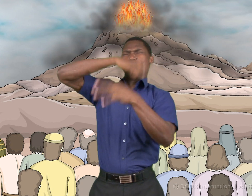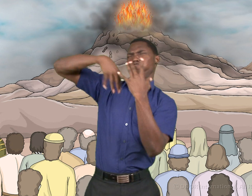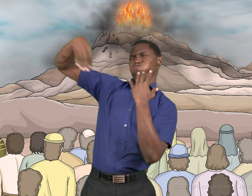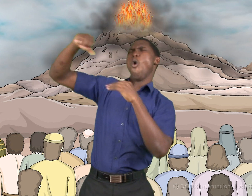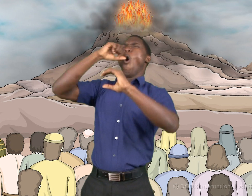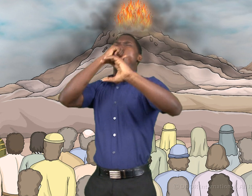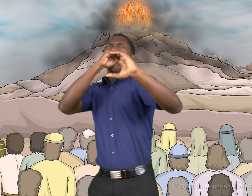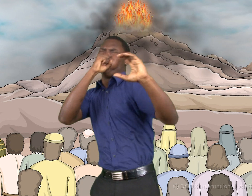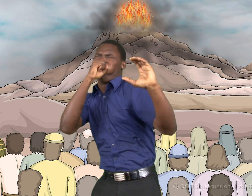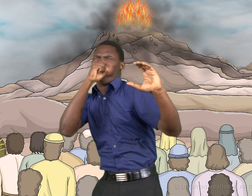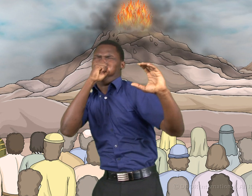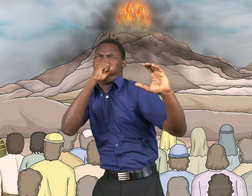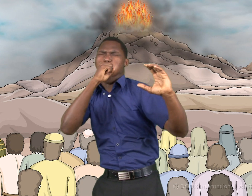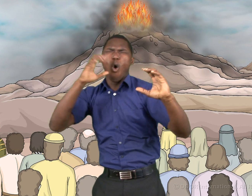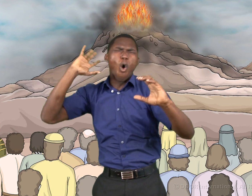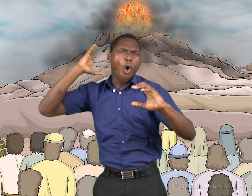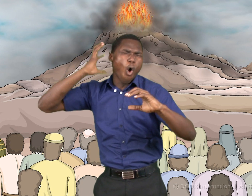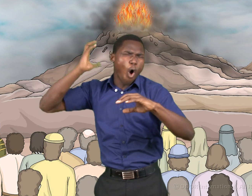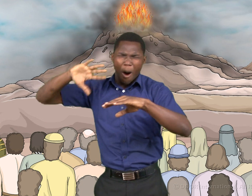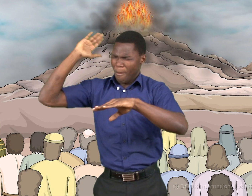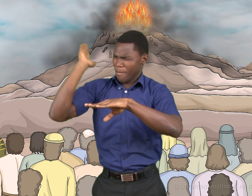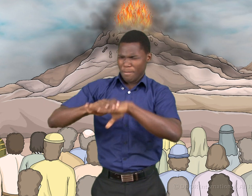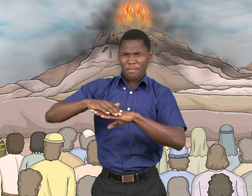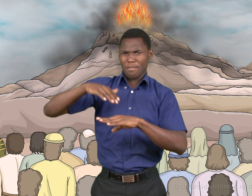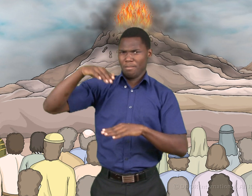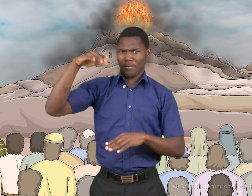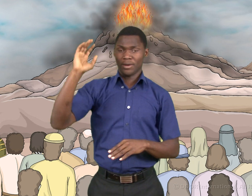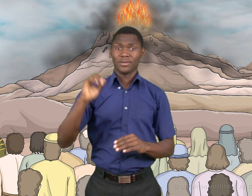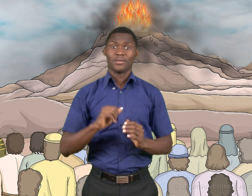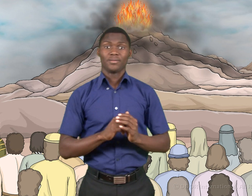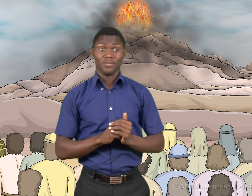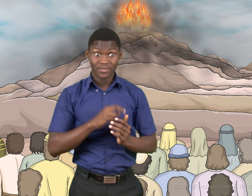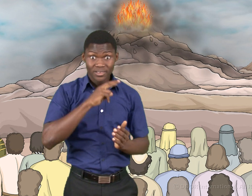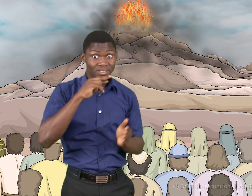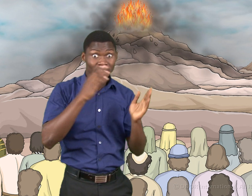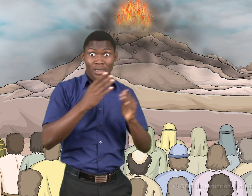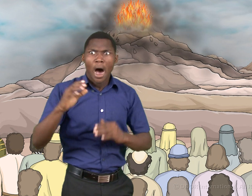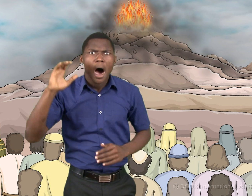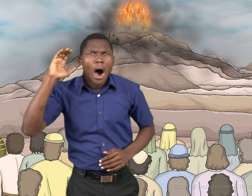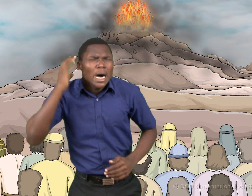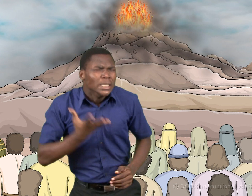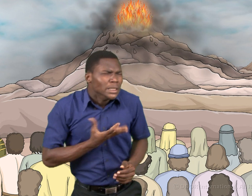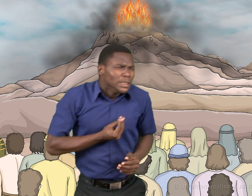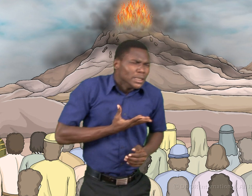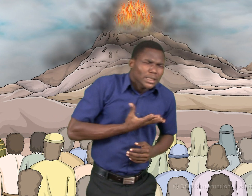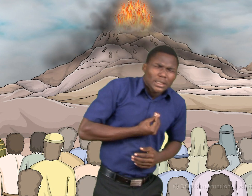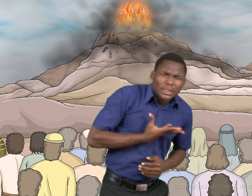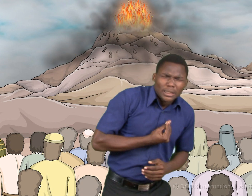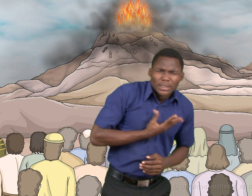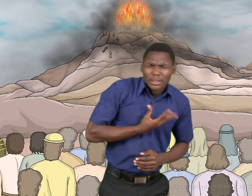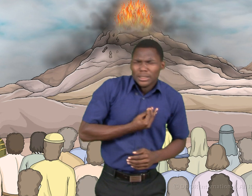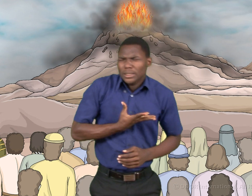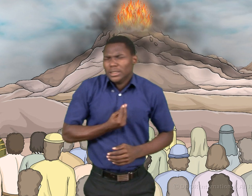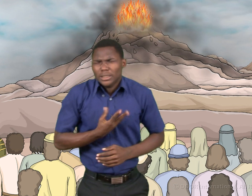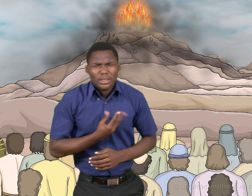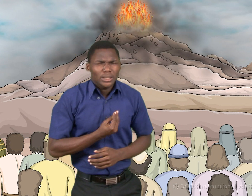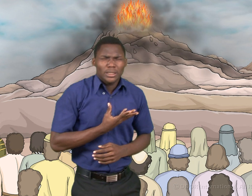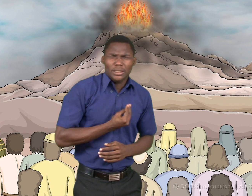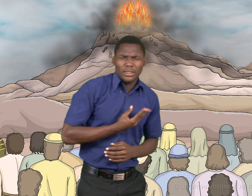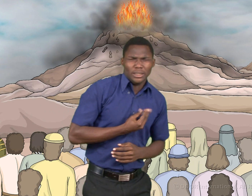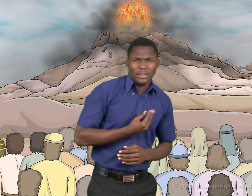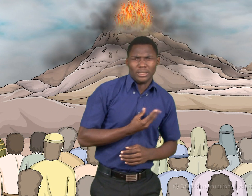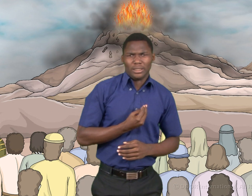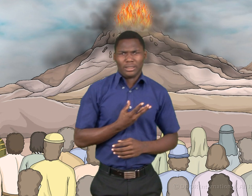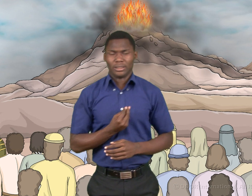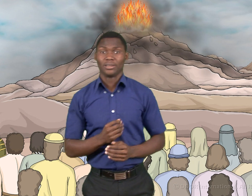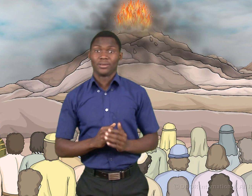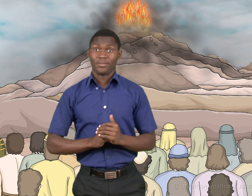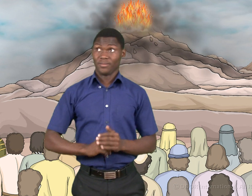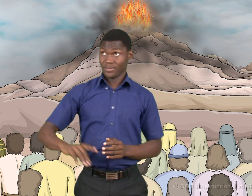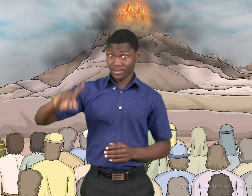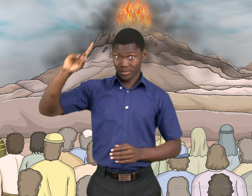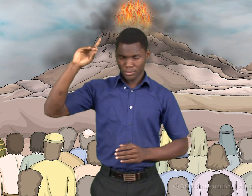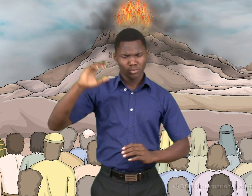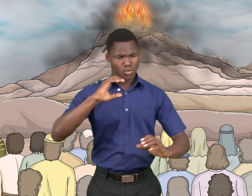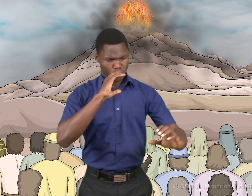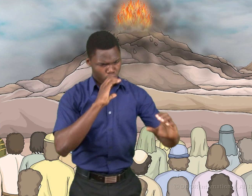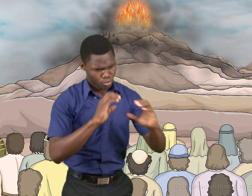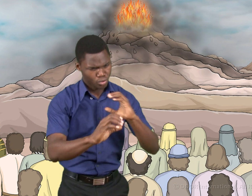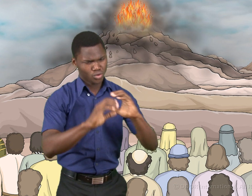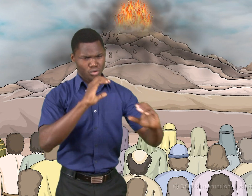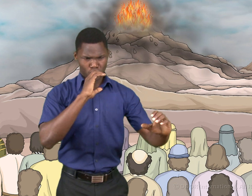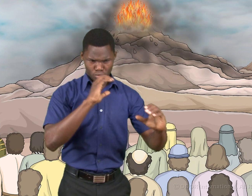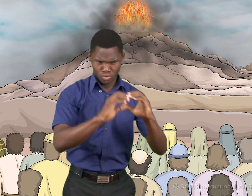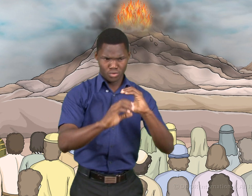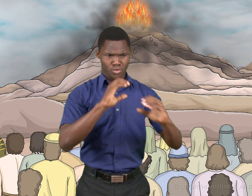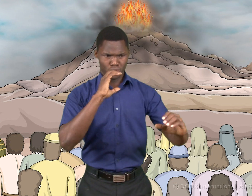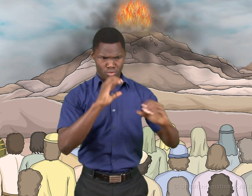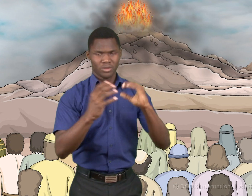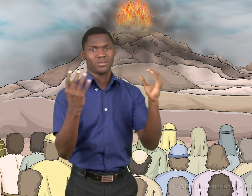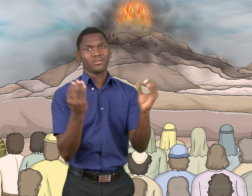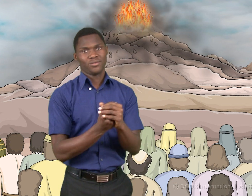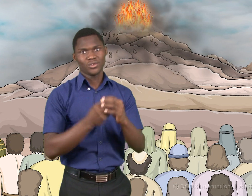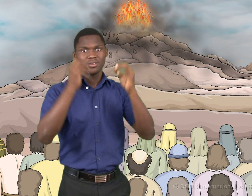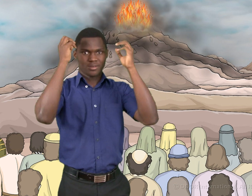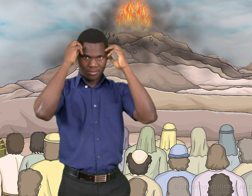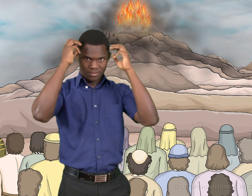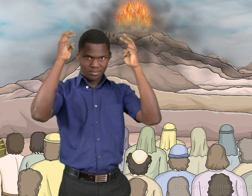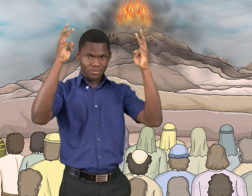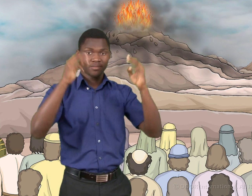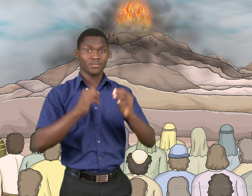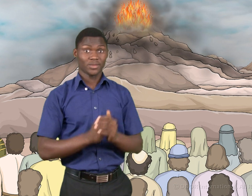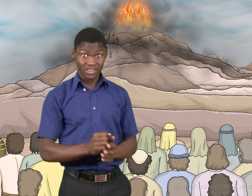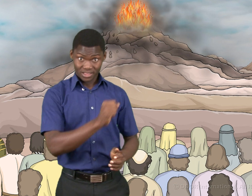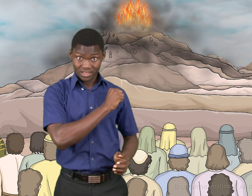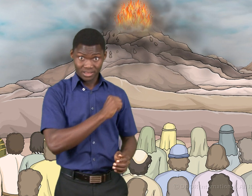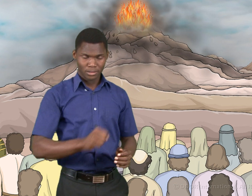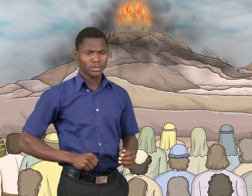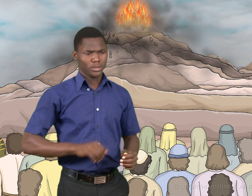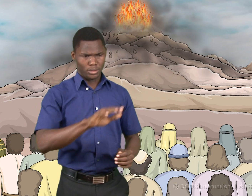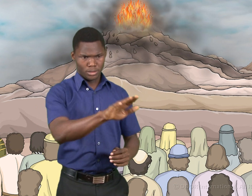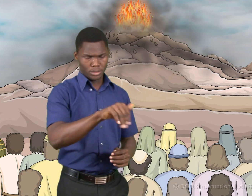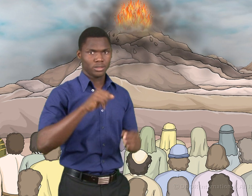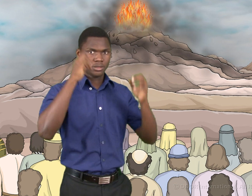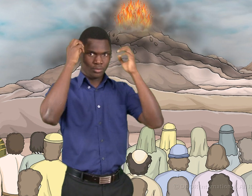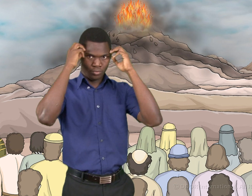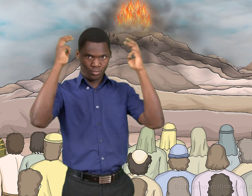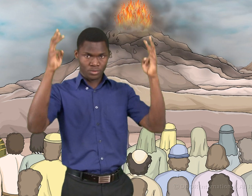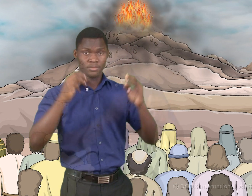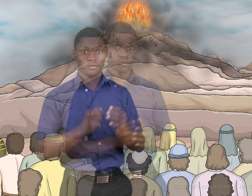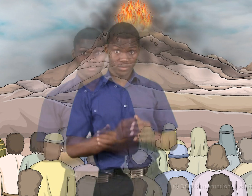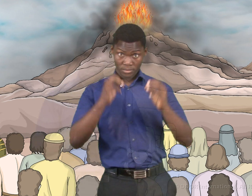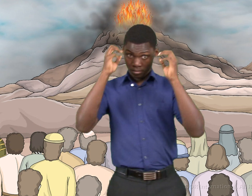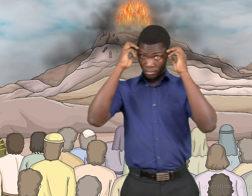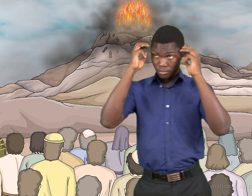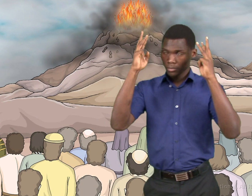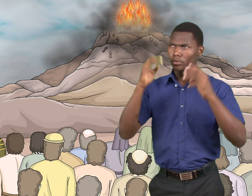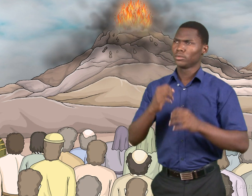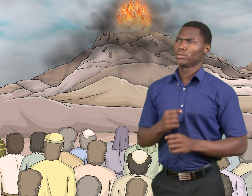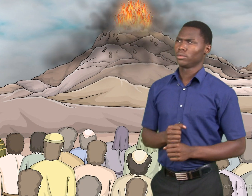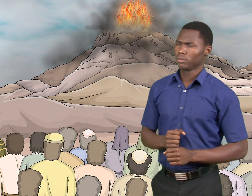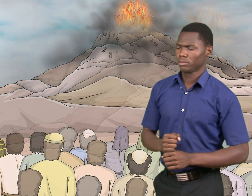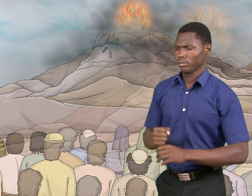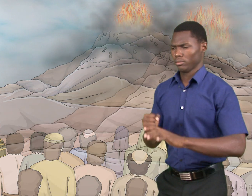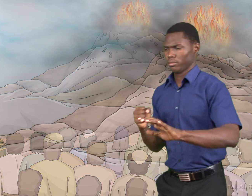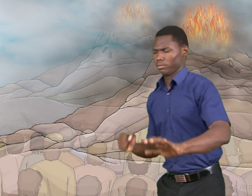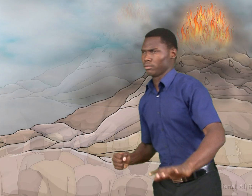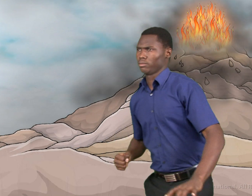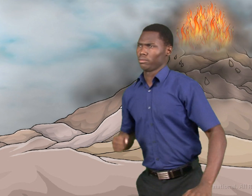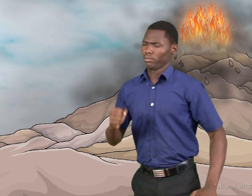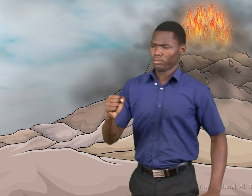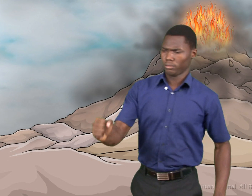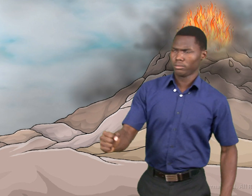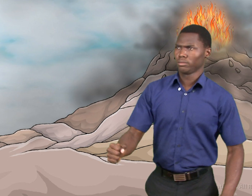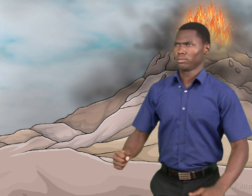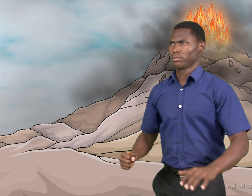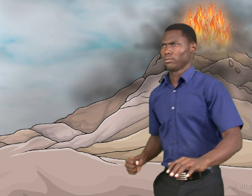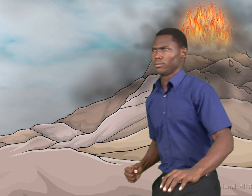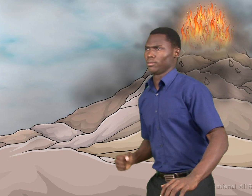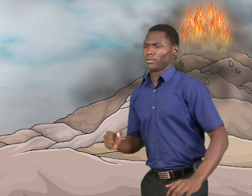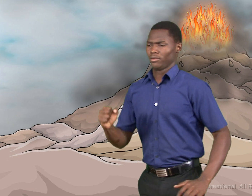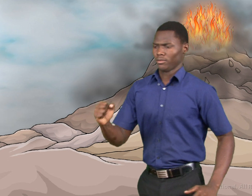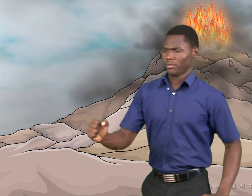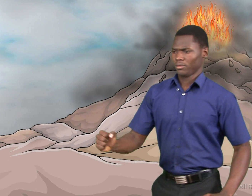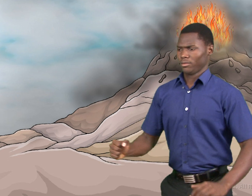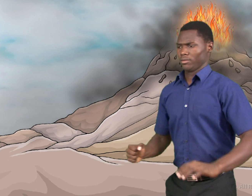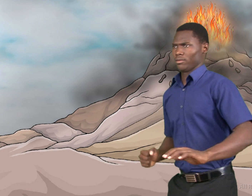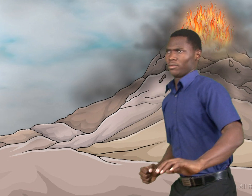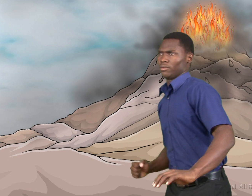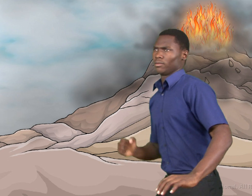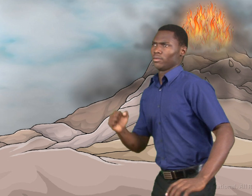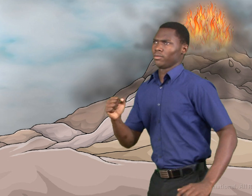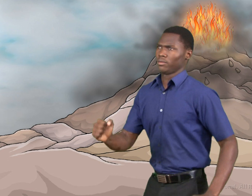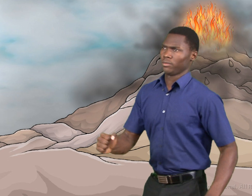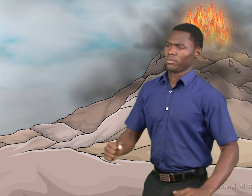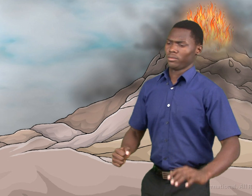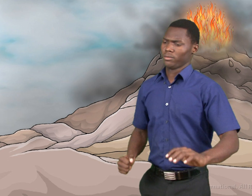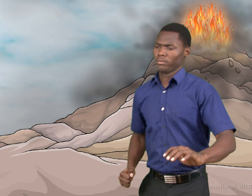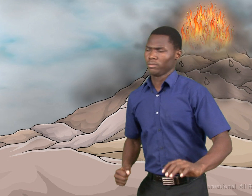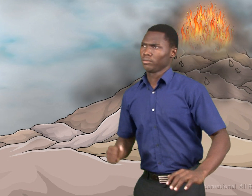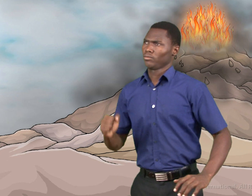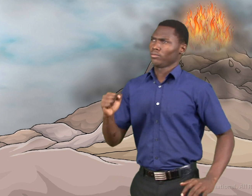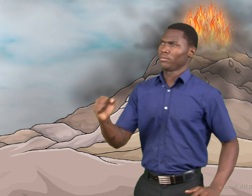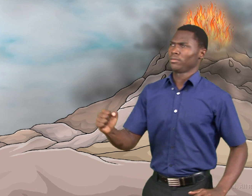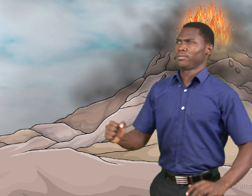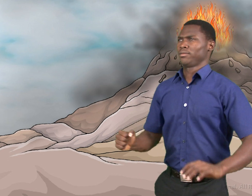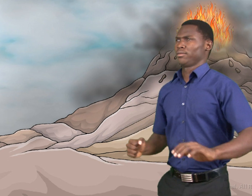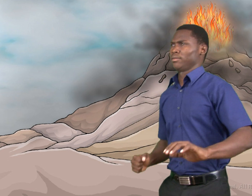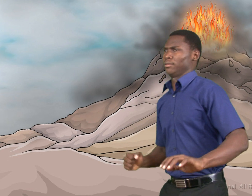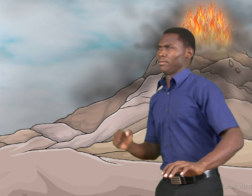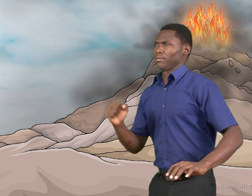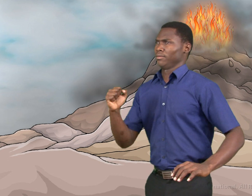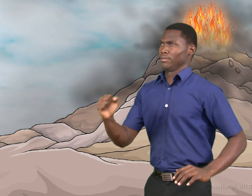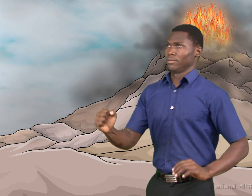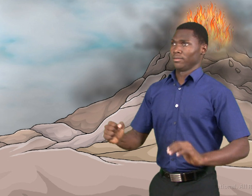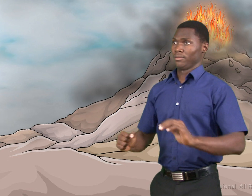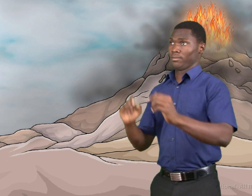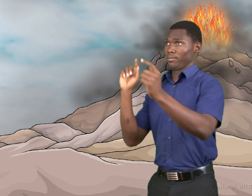And as the sound of the ram’s horn grew louder and louder, Moses spoke and God answered him in the thunder.